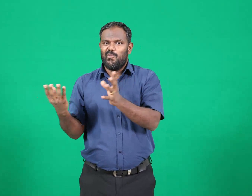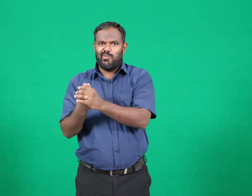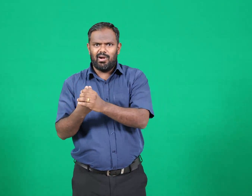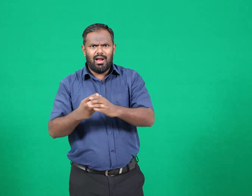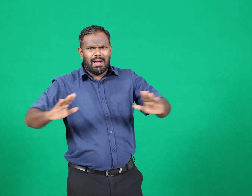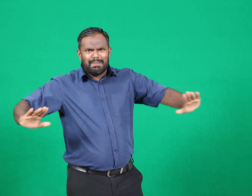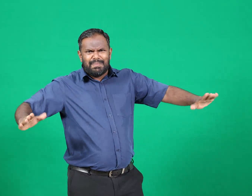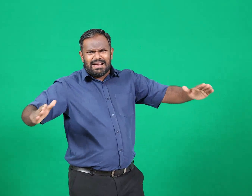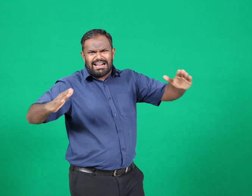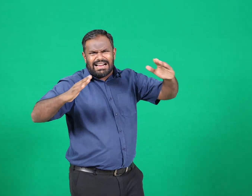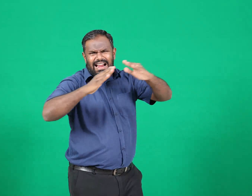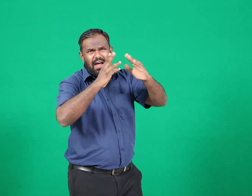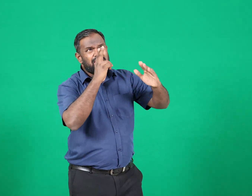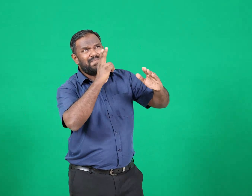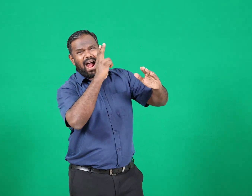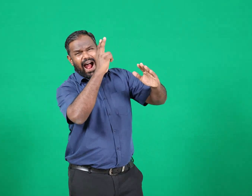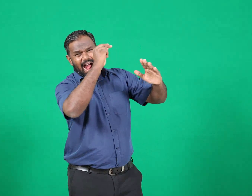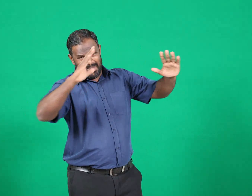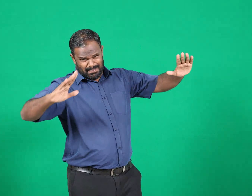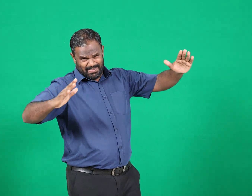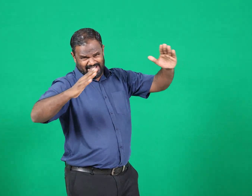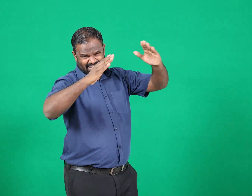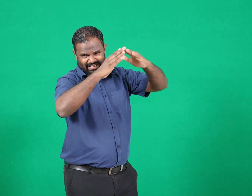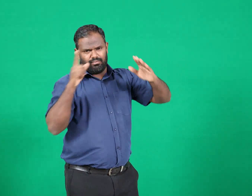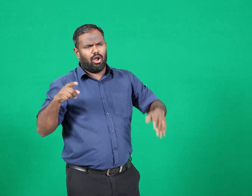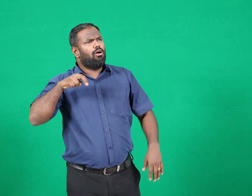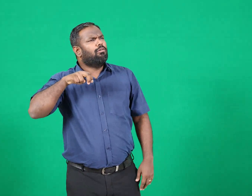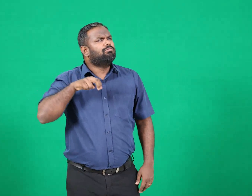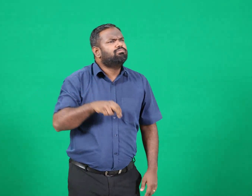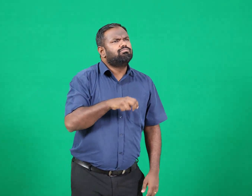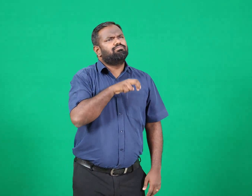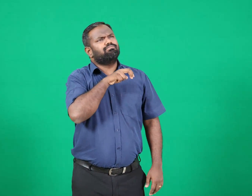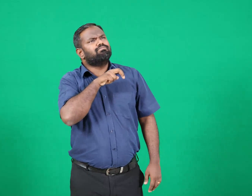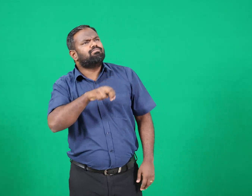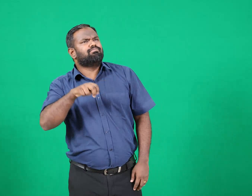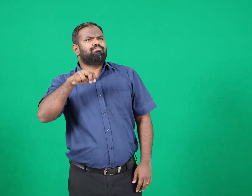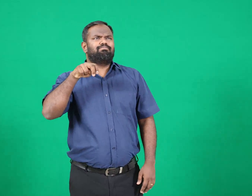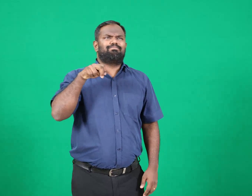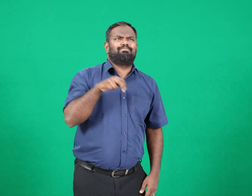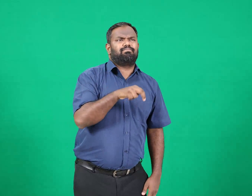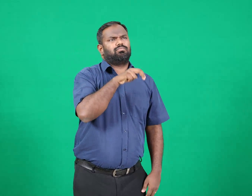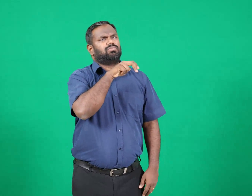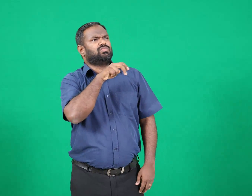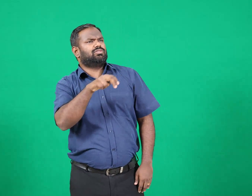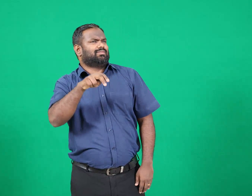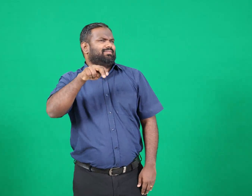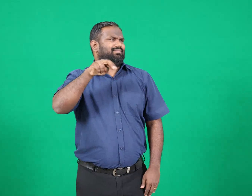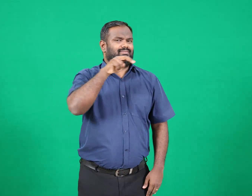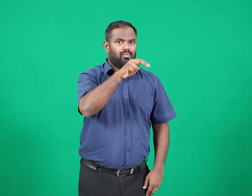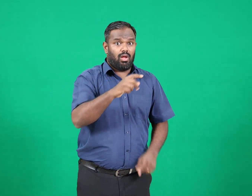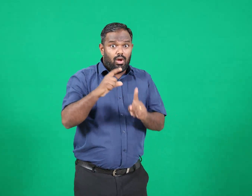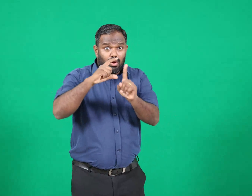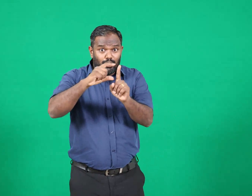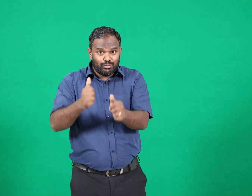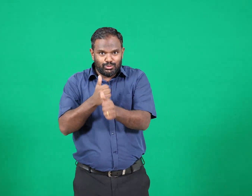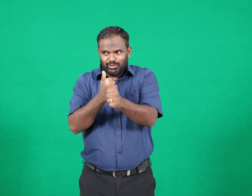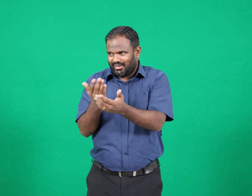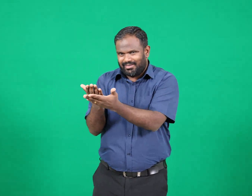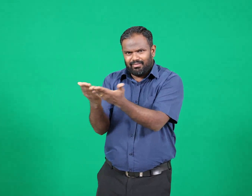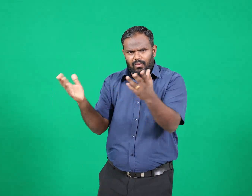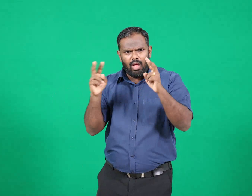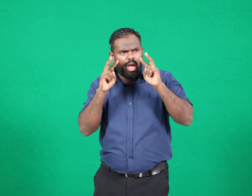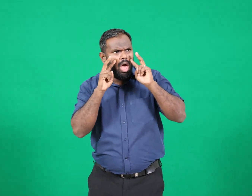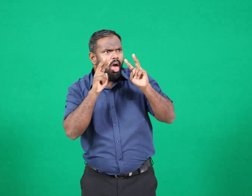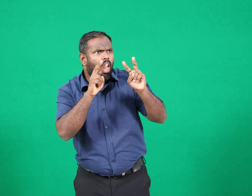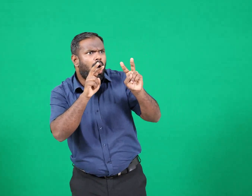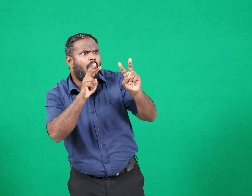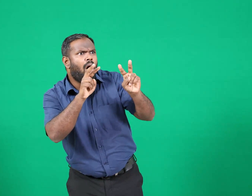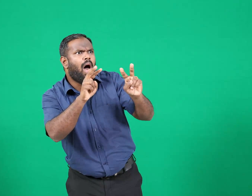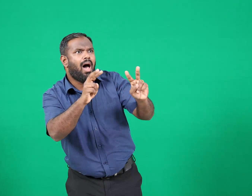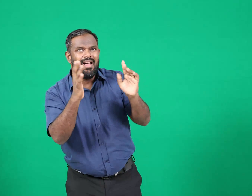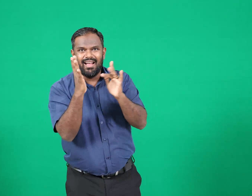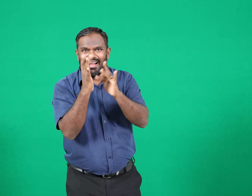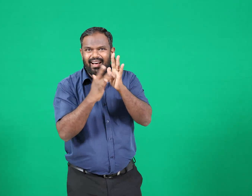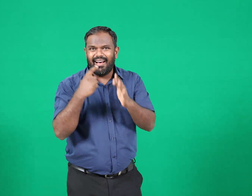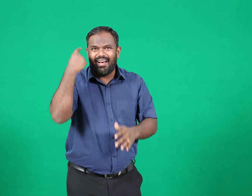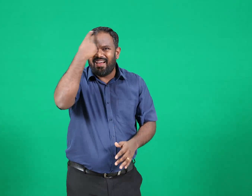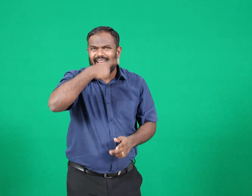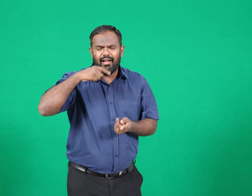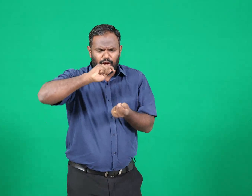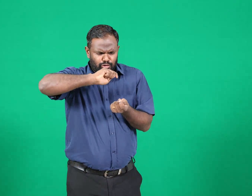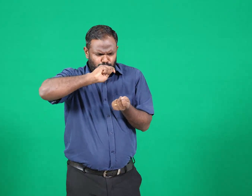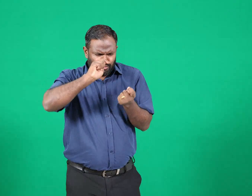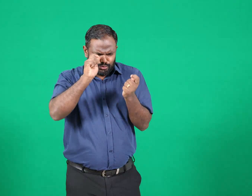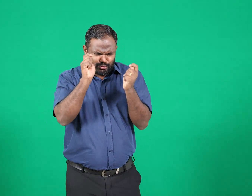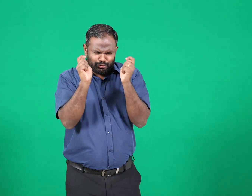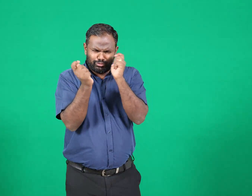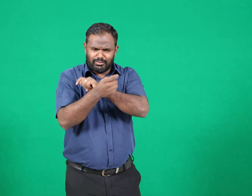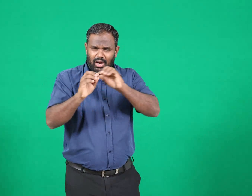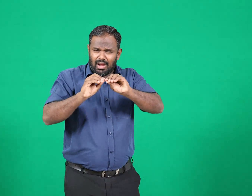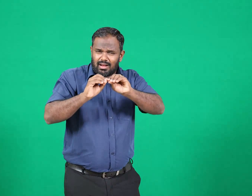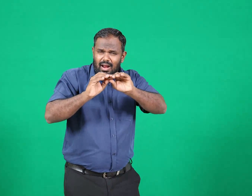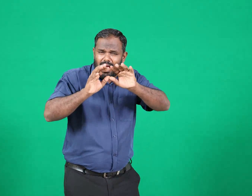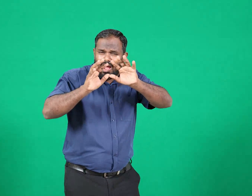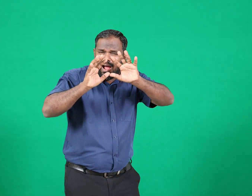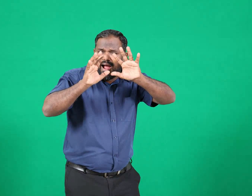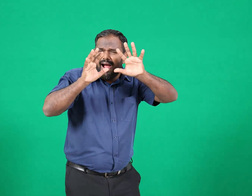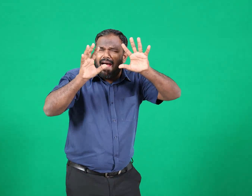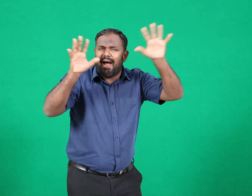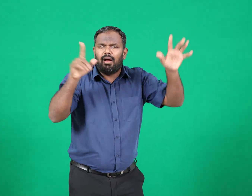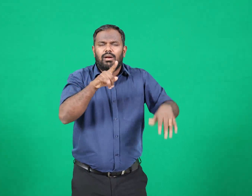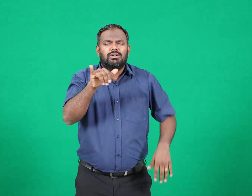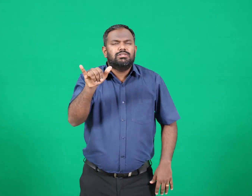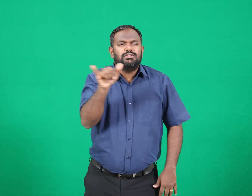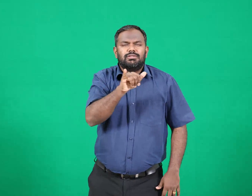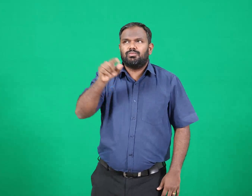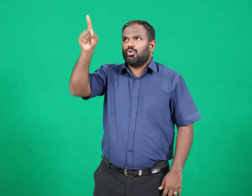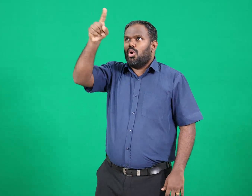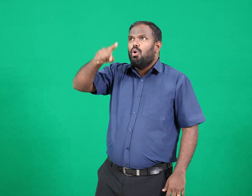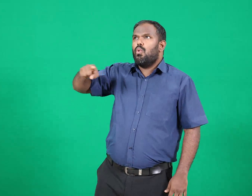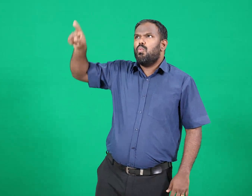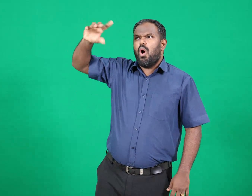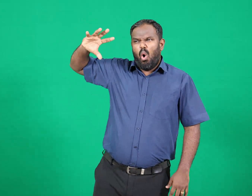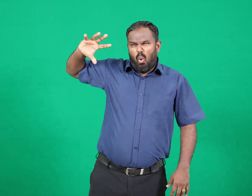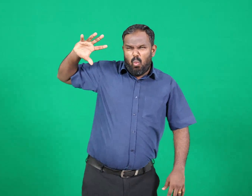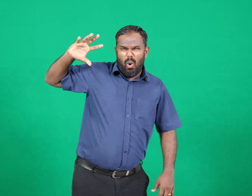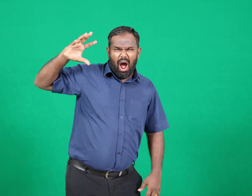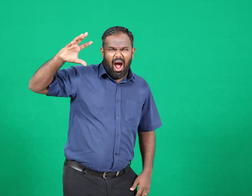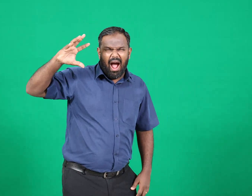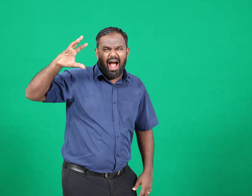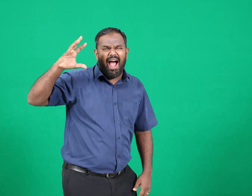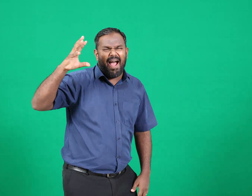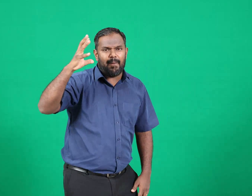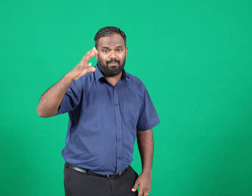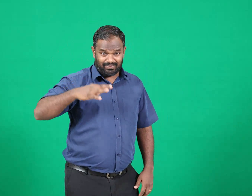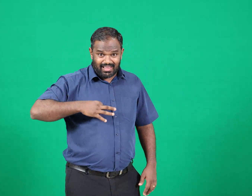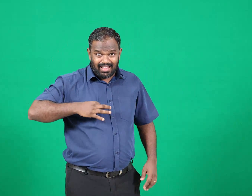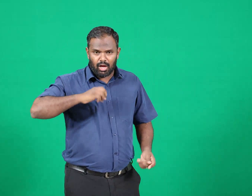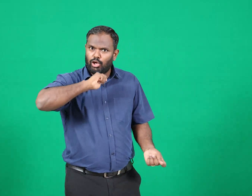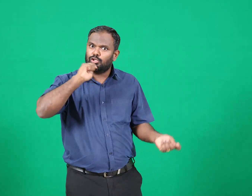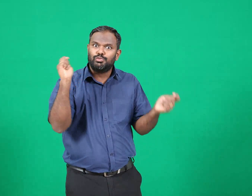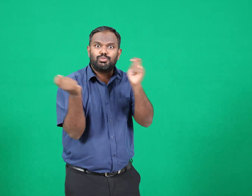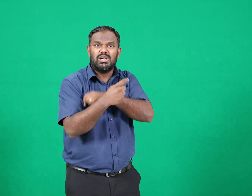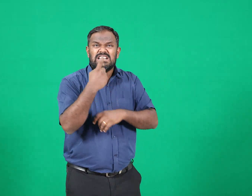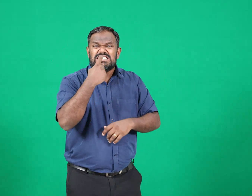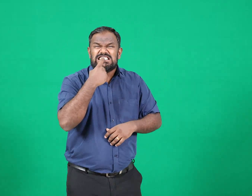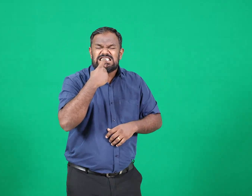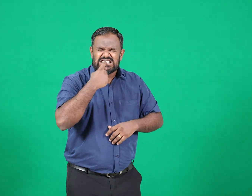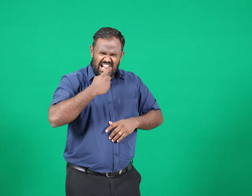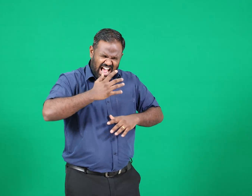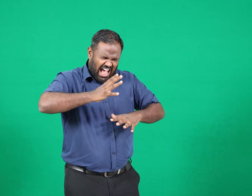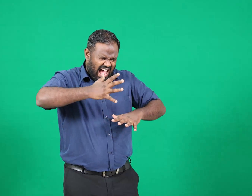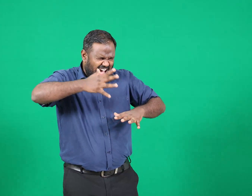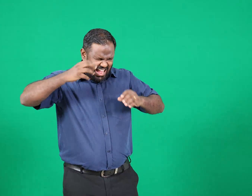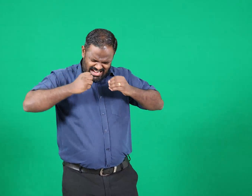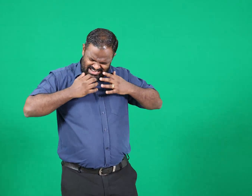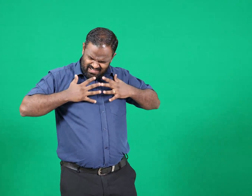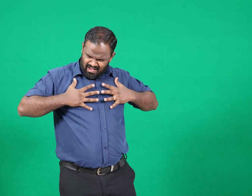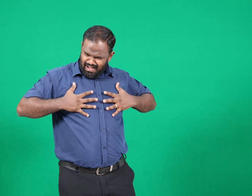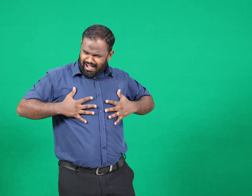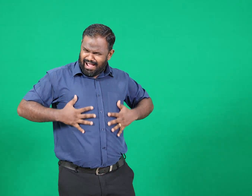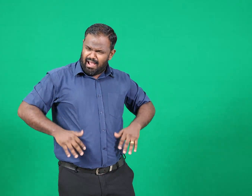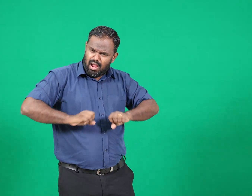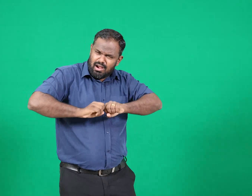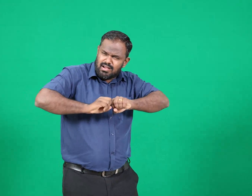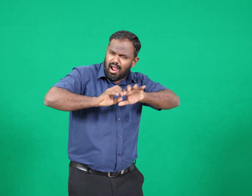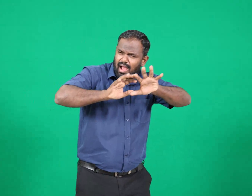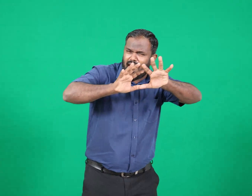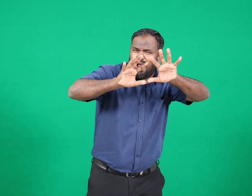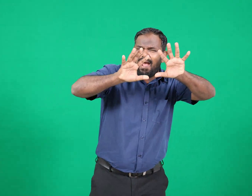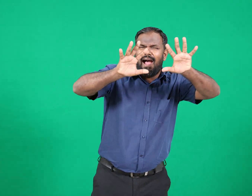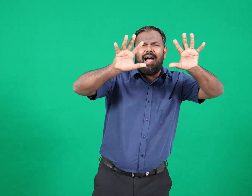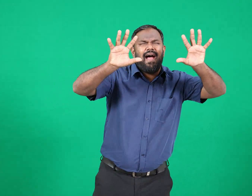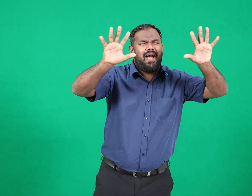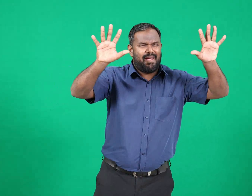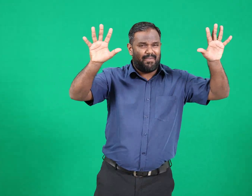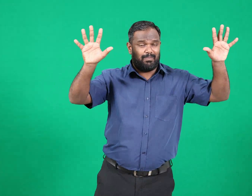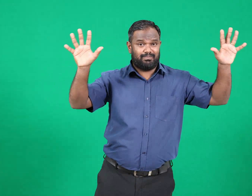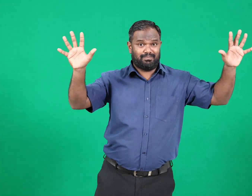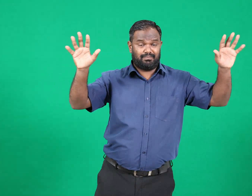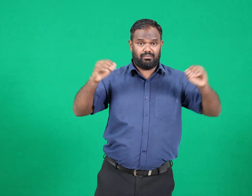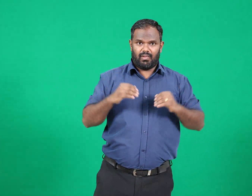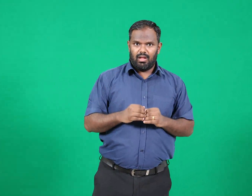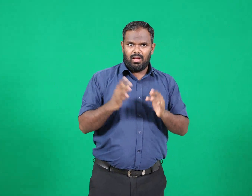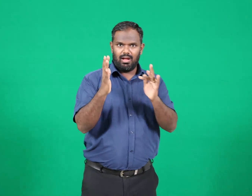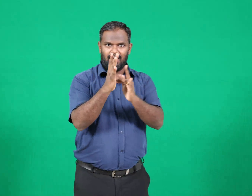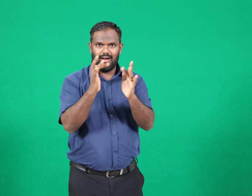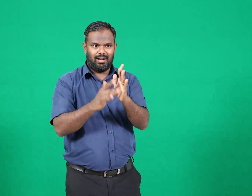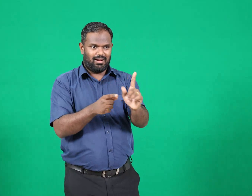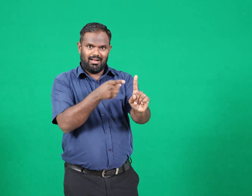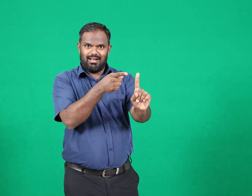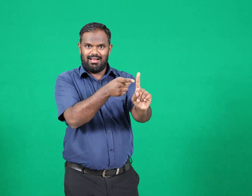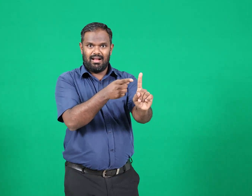There He was transfigured before them. His face shone like the sun, and His clothes became as white as the light.